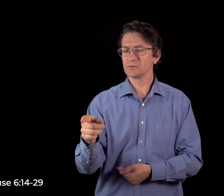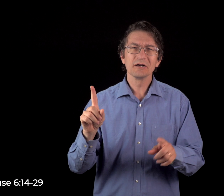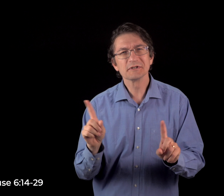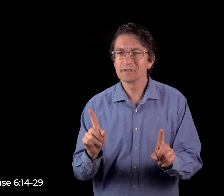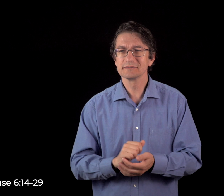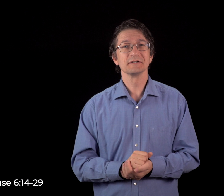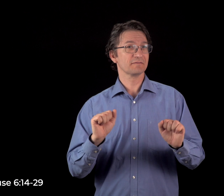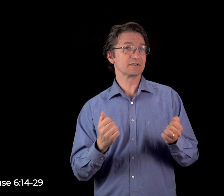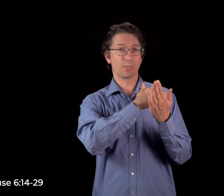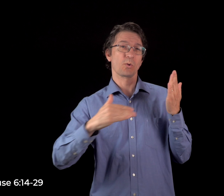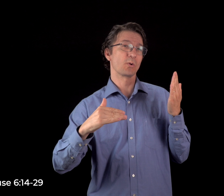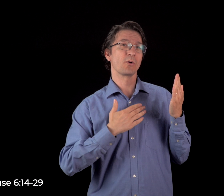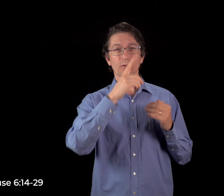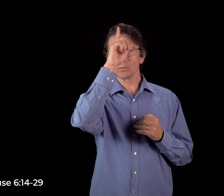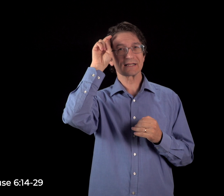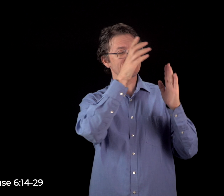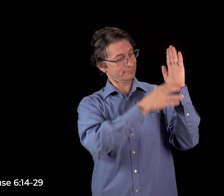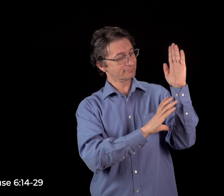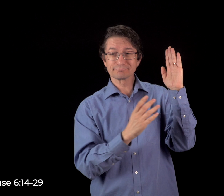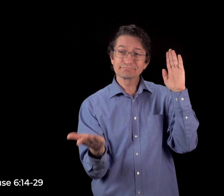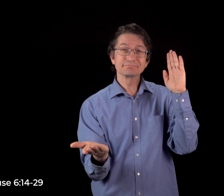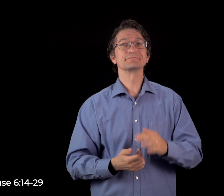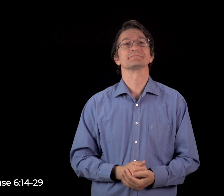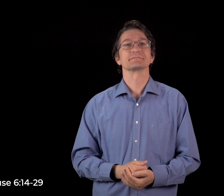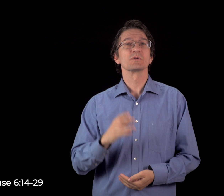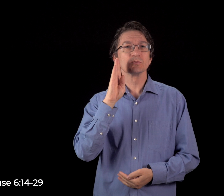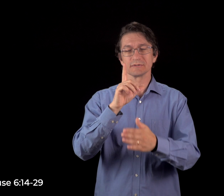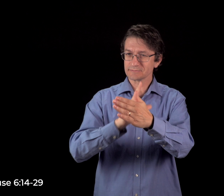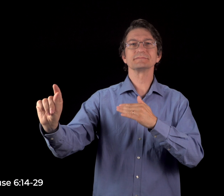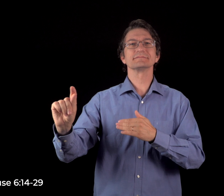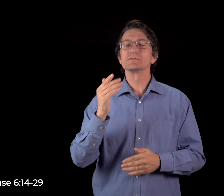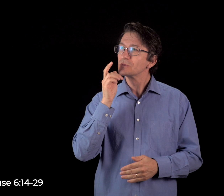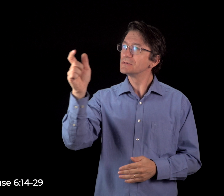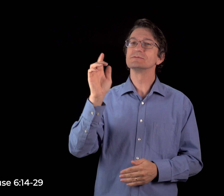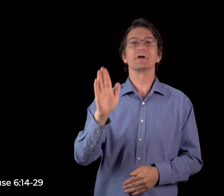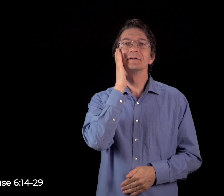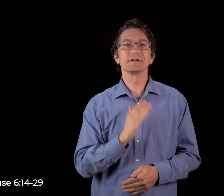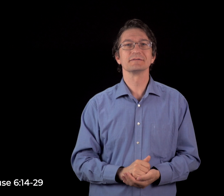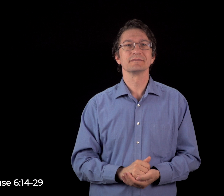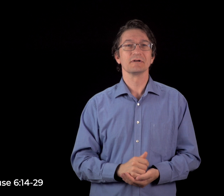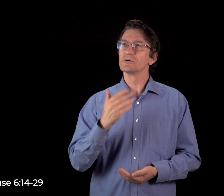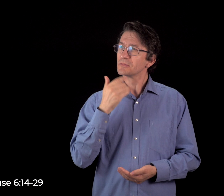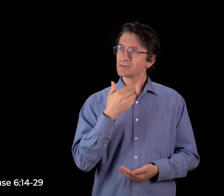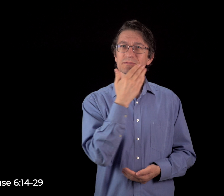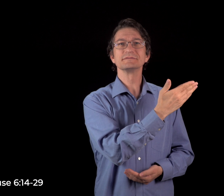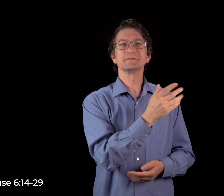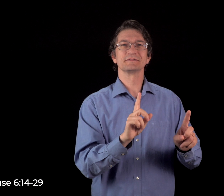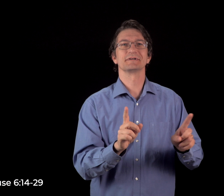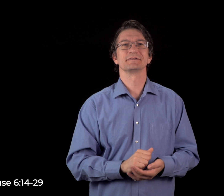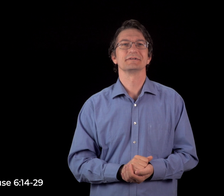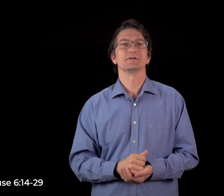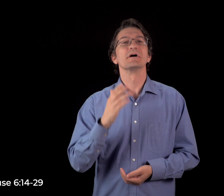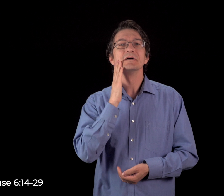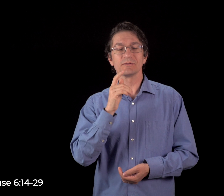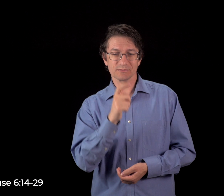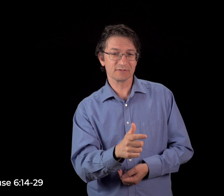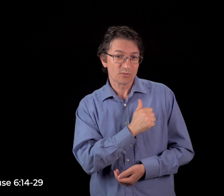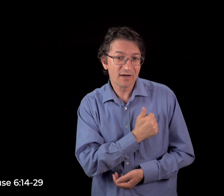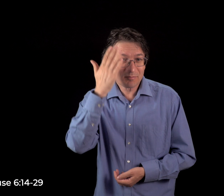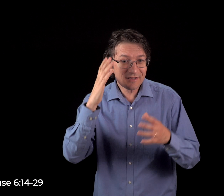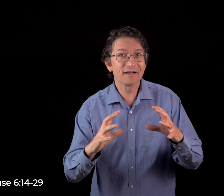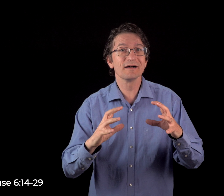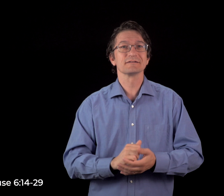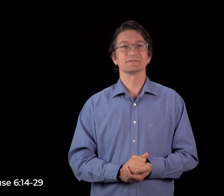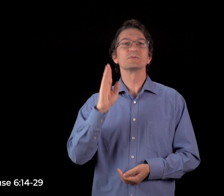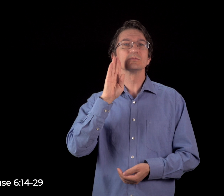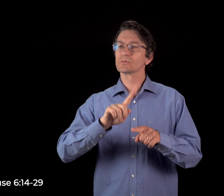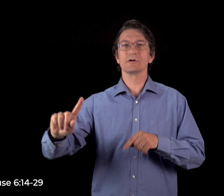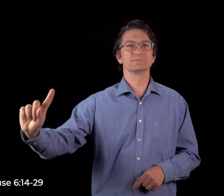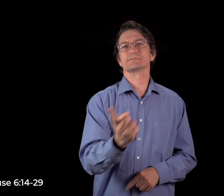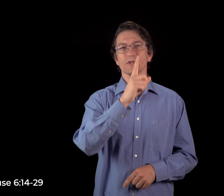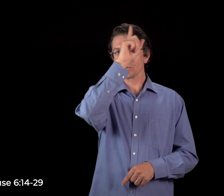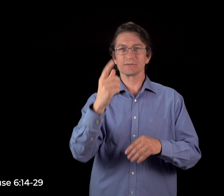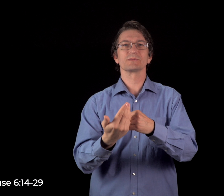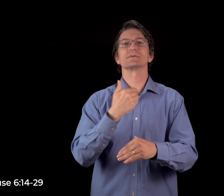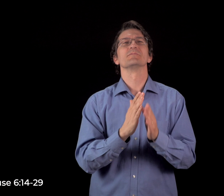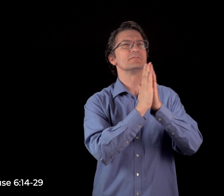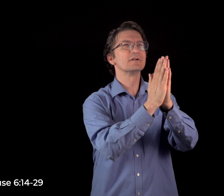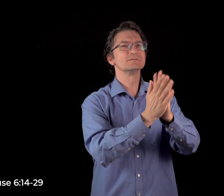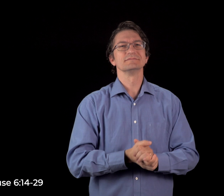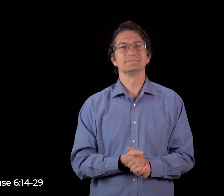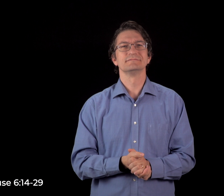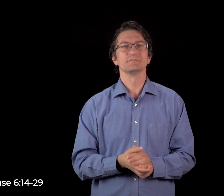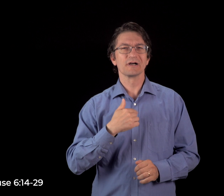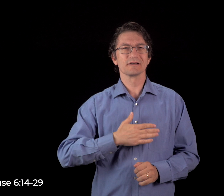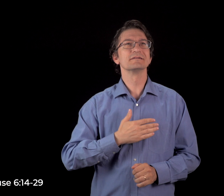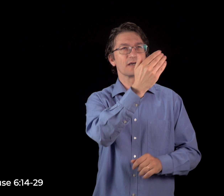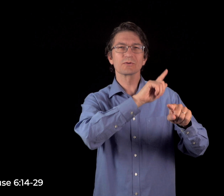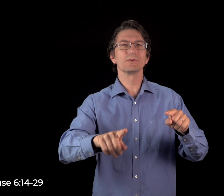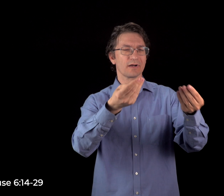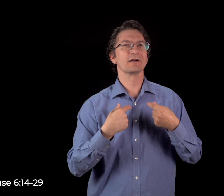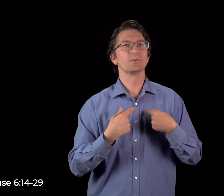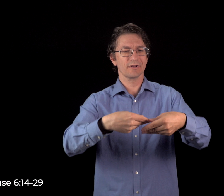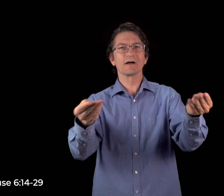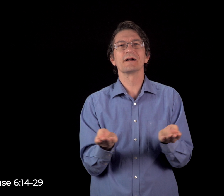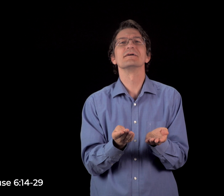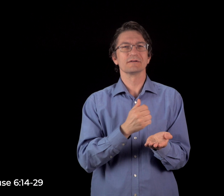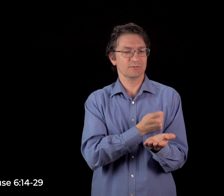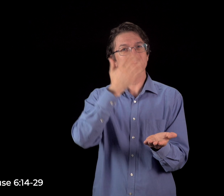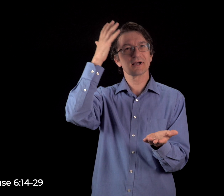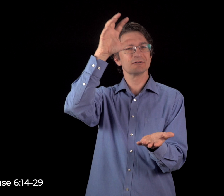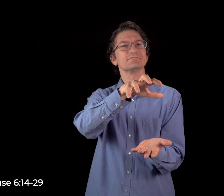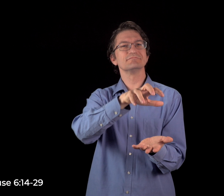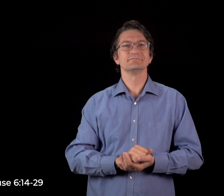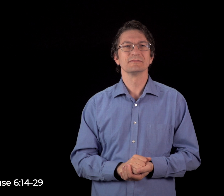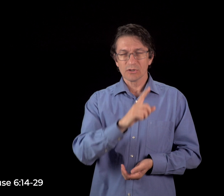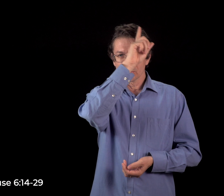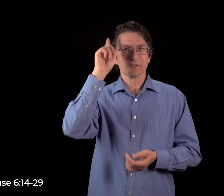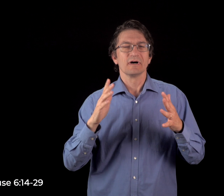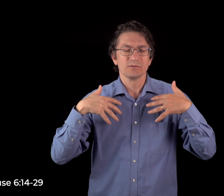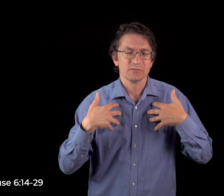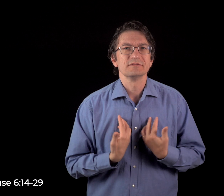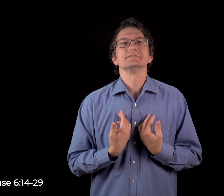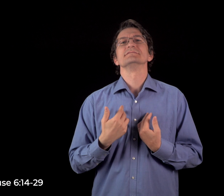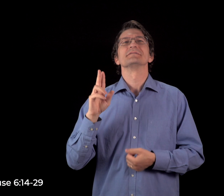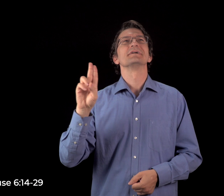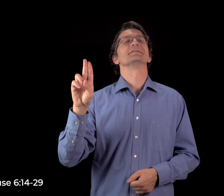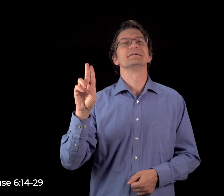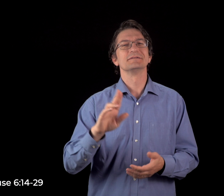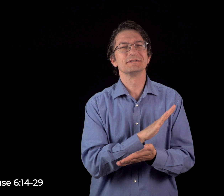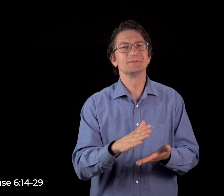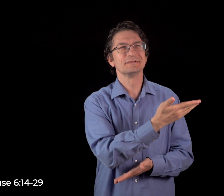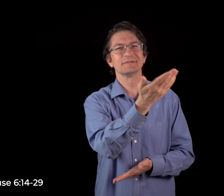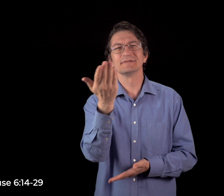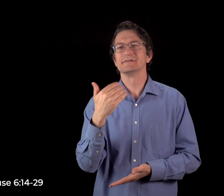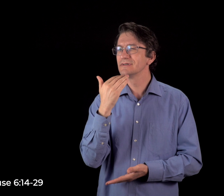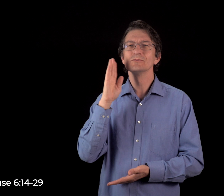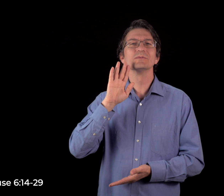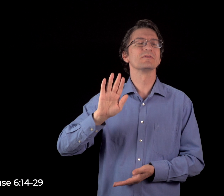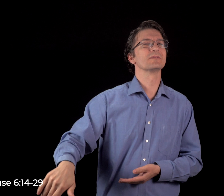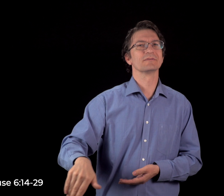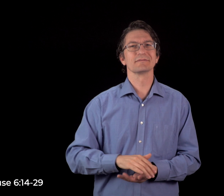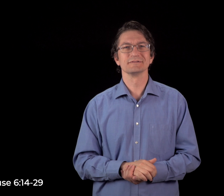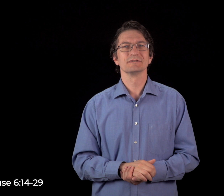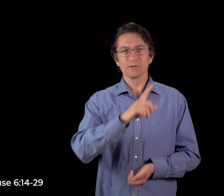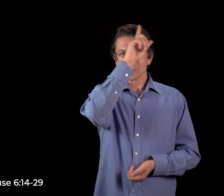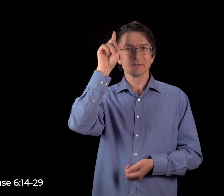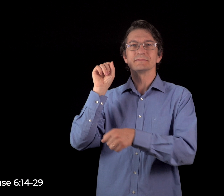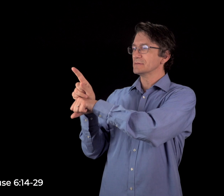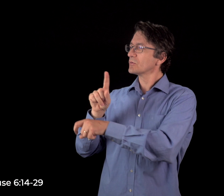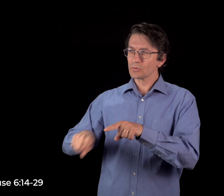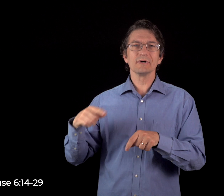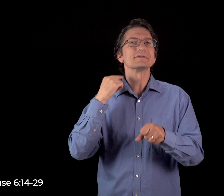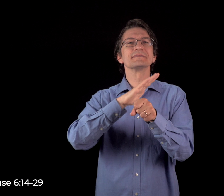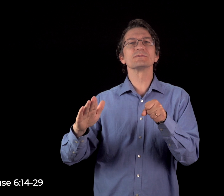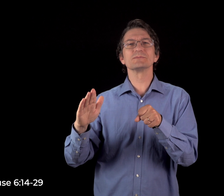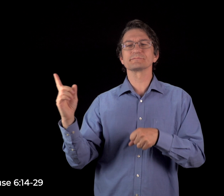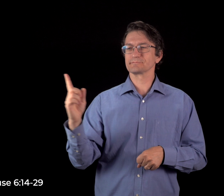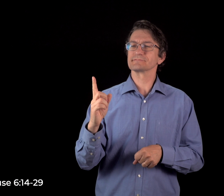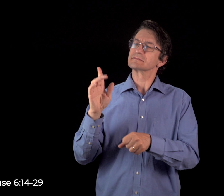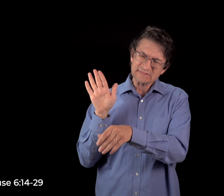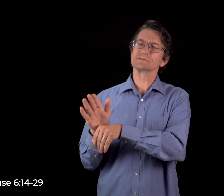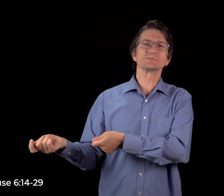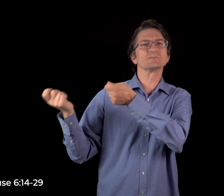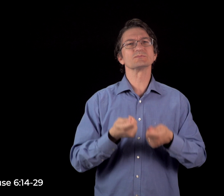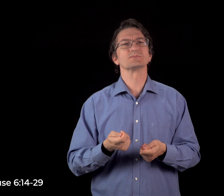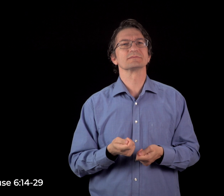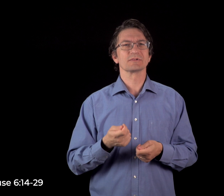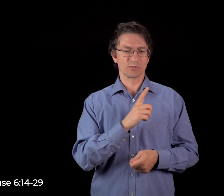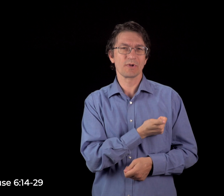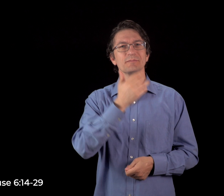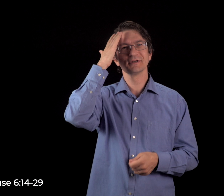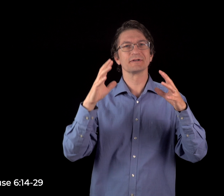When the daughter of Herodias came and danced, she pleased Herod and his guests, and the king said to the girl, “Ask me for whatever you wish, and I will give it to you.” And he swore to her, “Whatever you ask of me, I will give you, up to half my kingdom!”